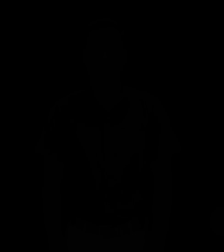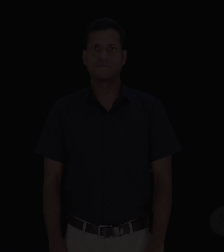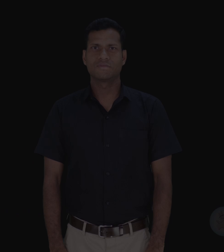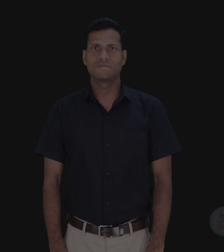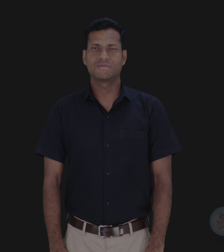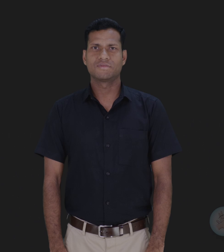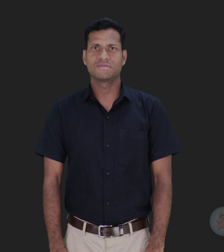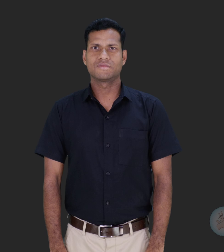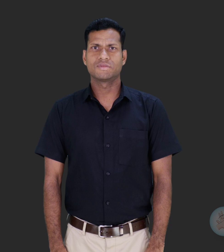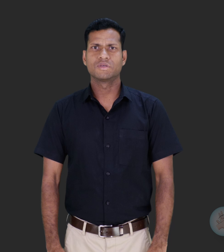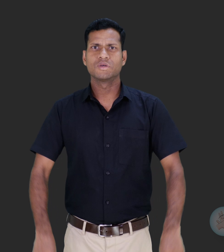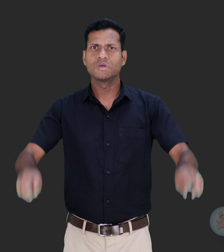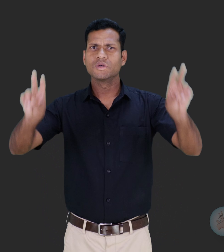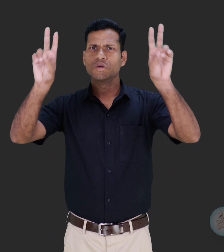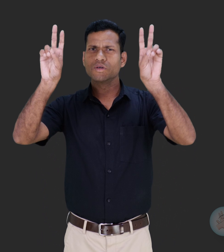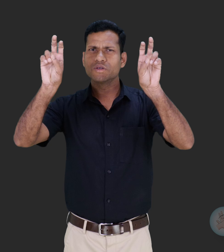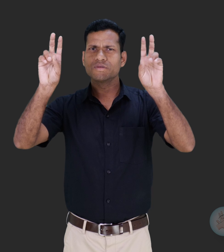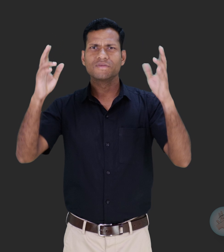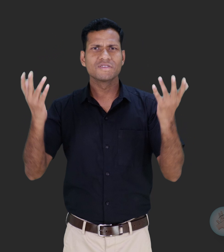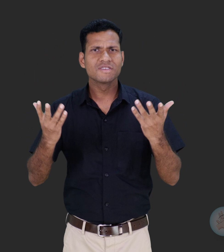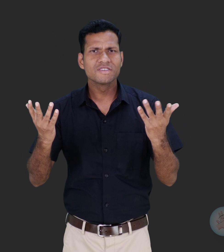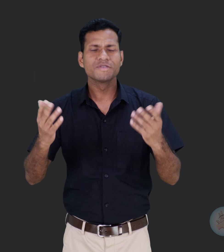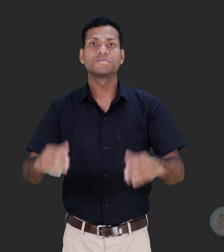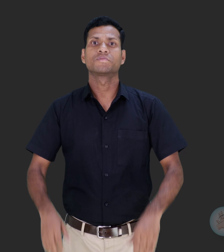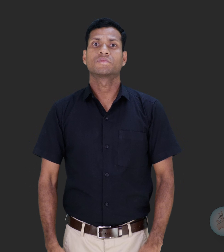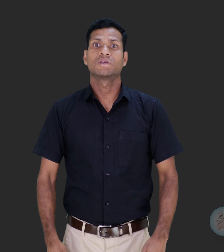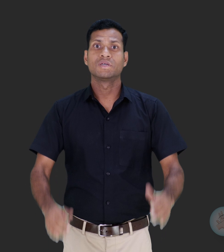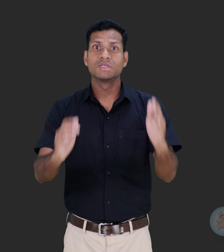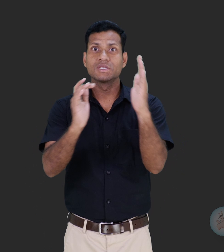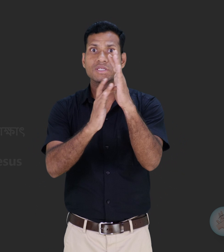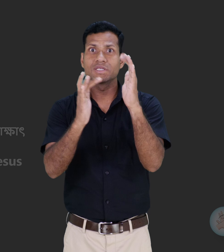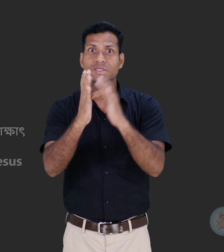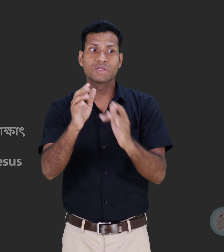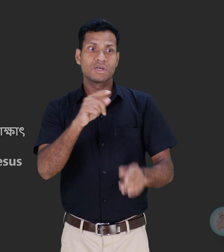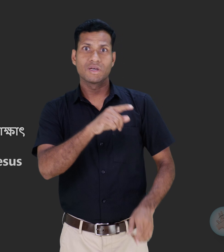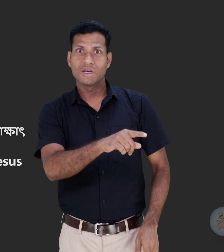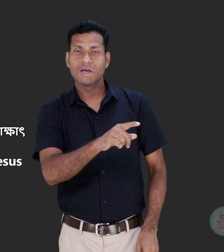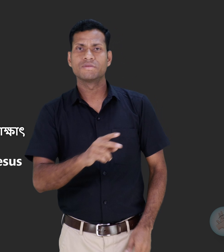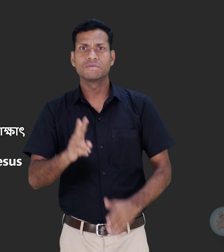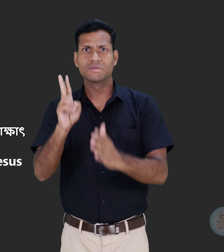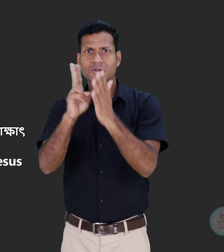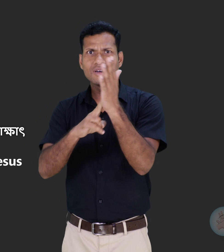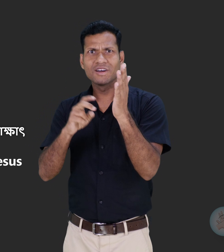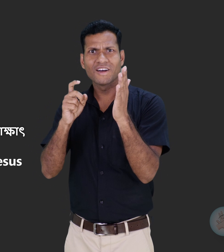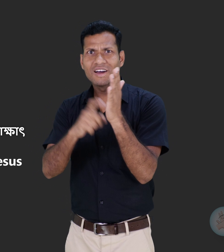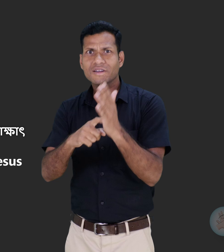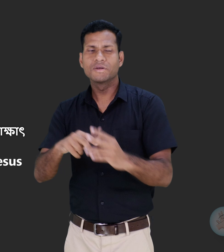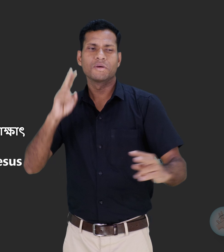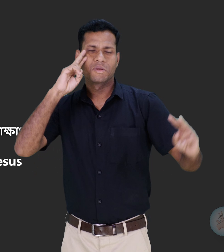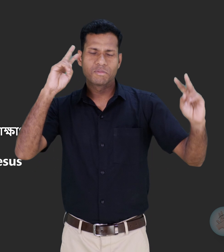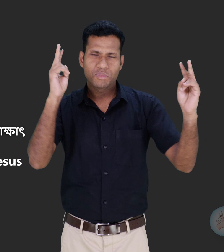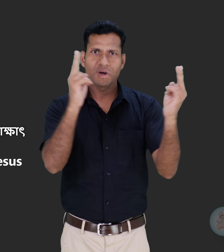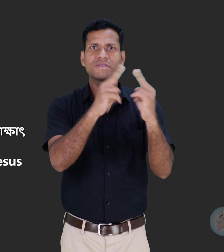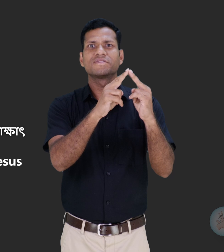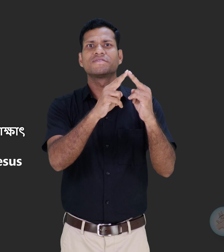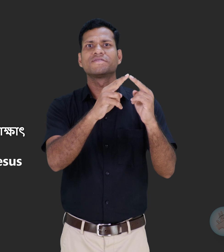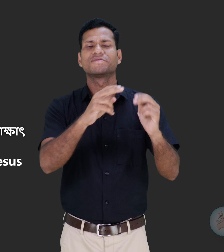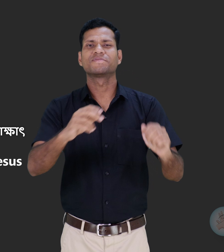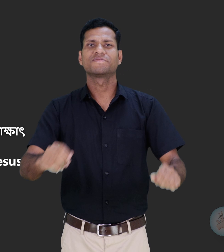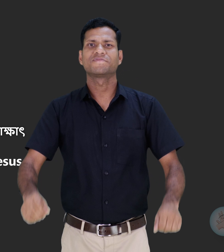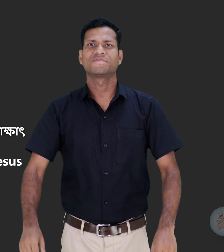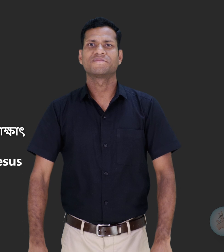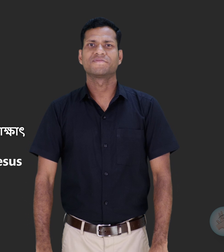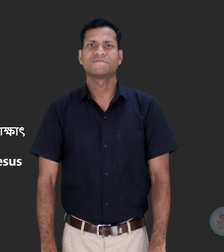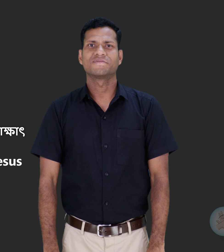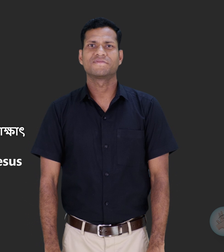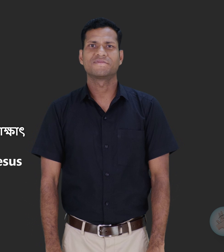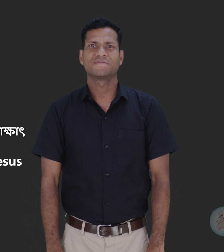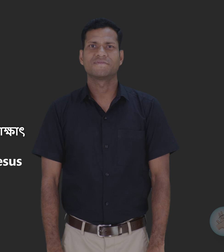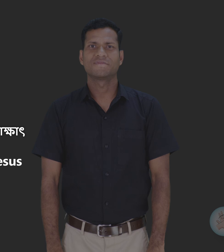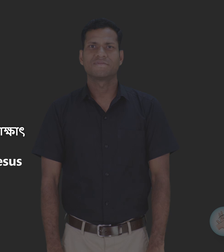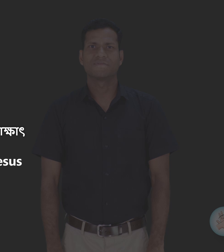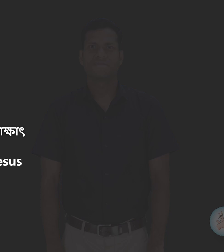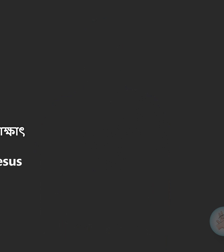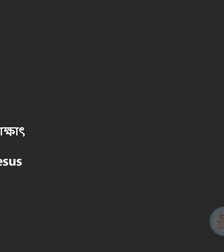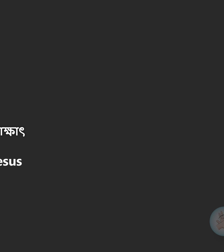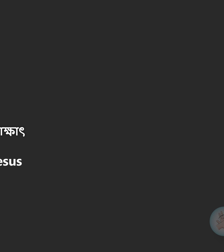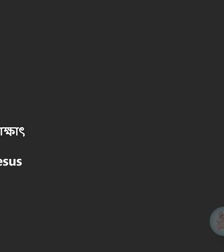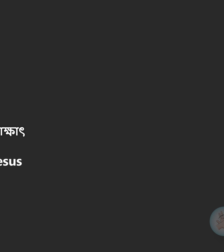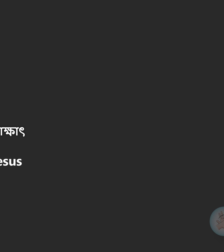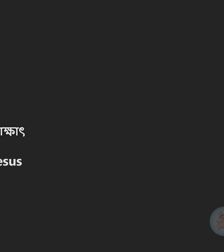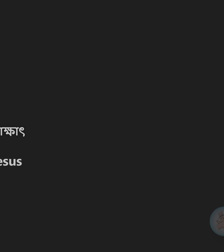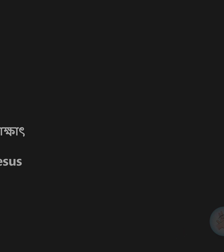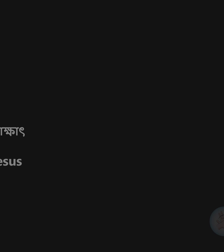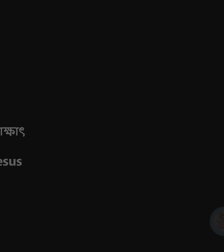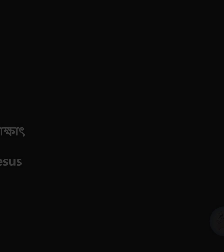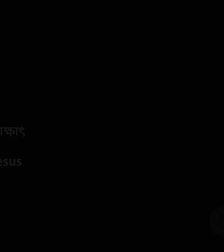Nicodemus meets Jesus